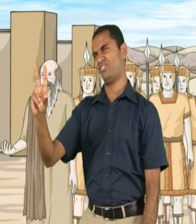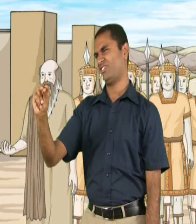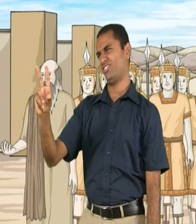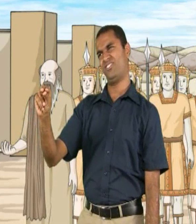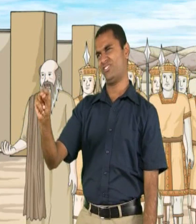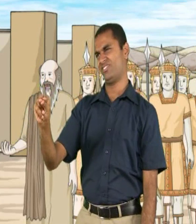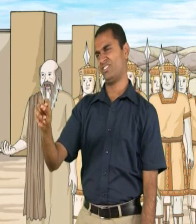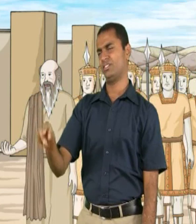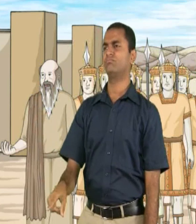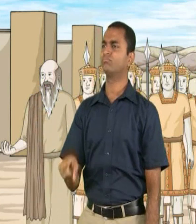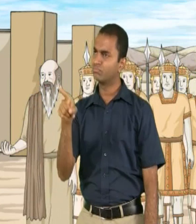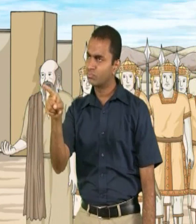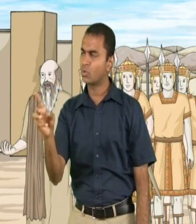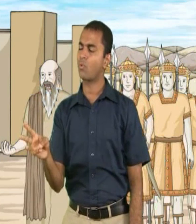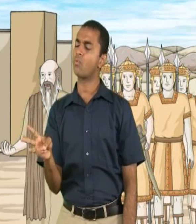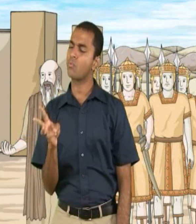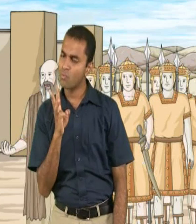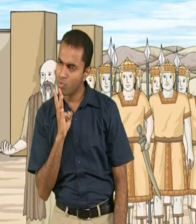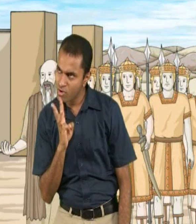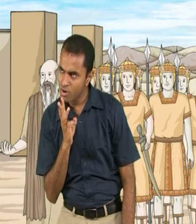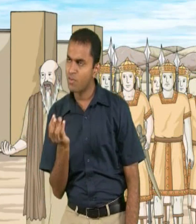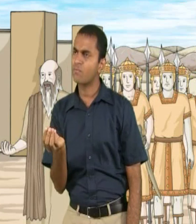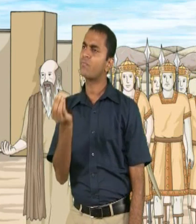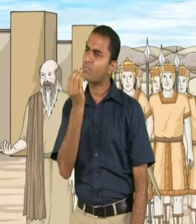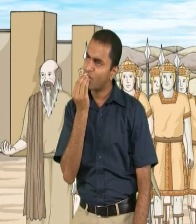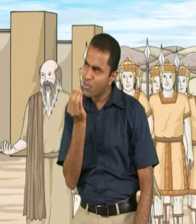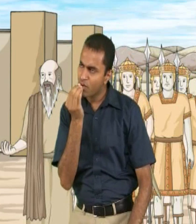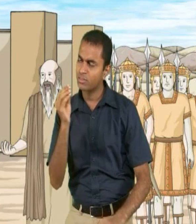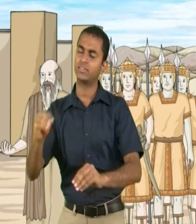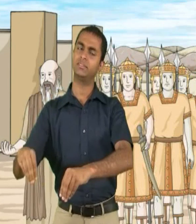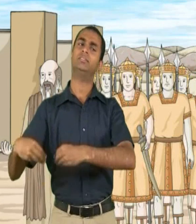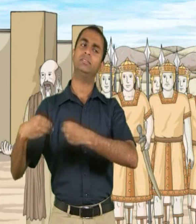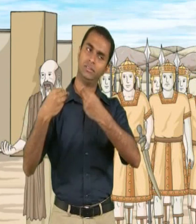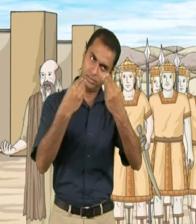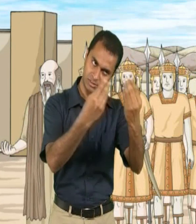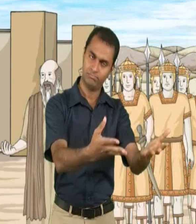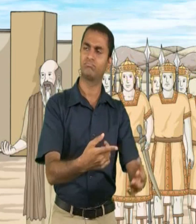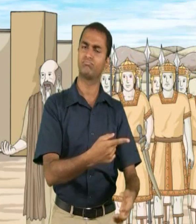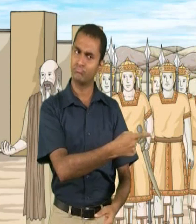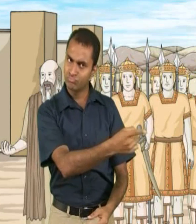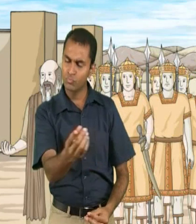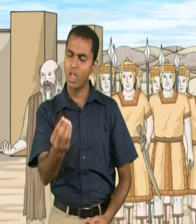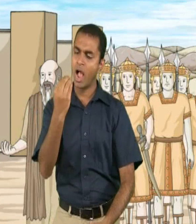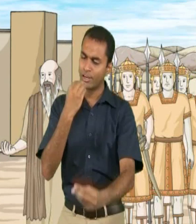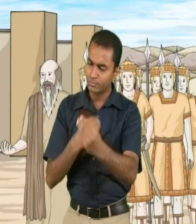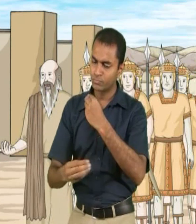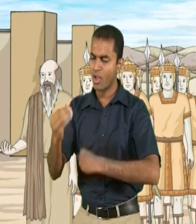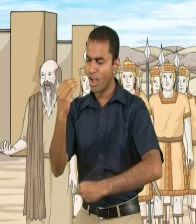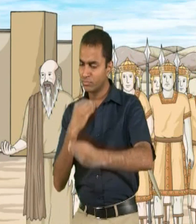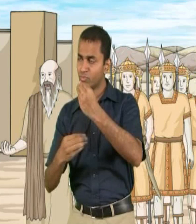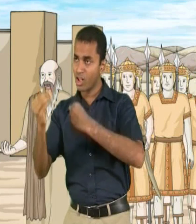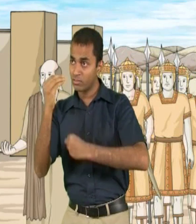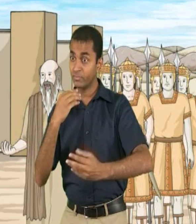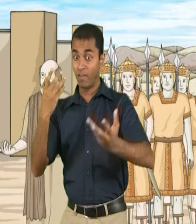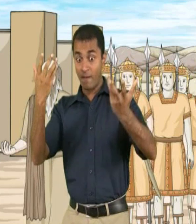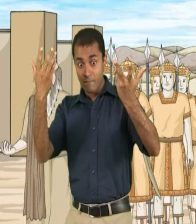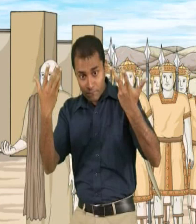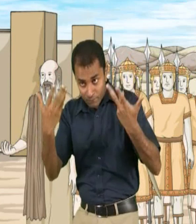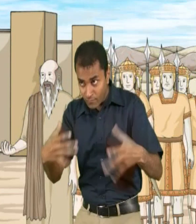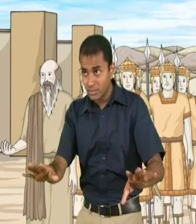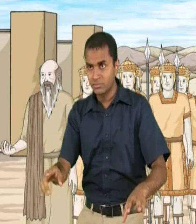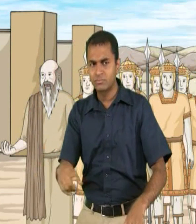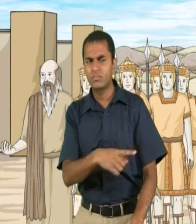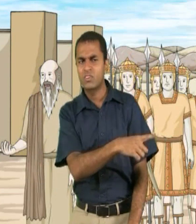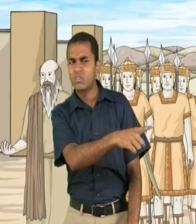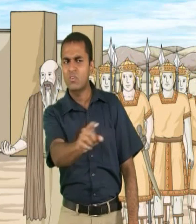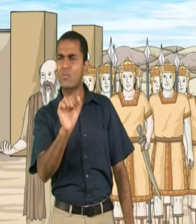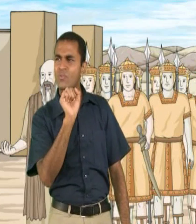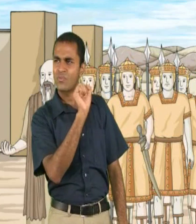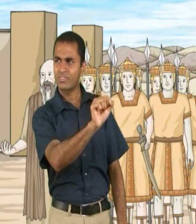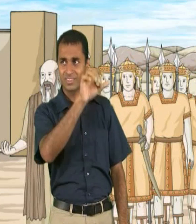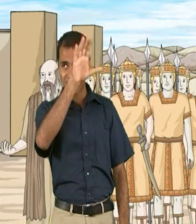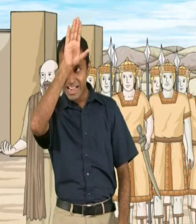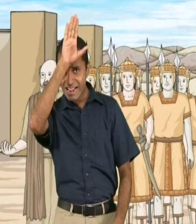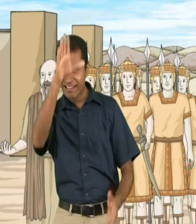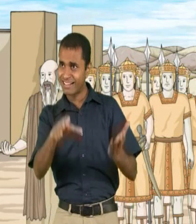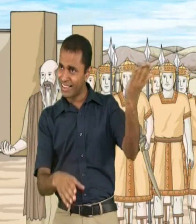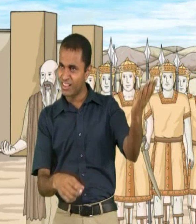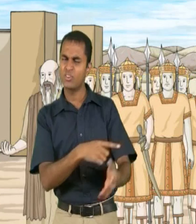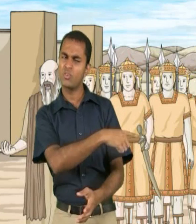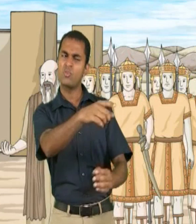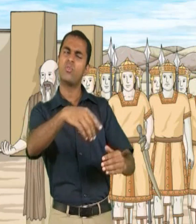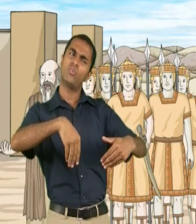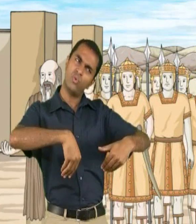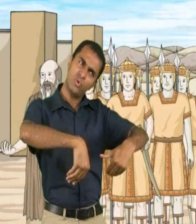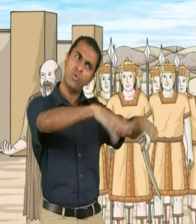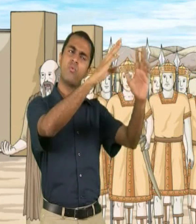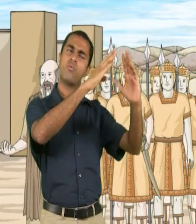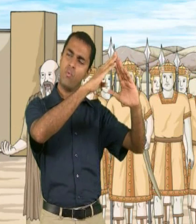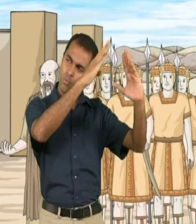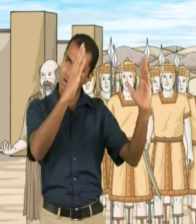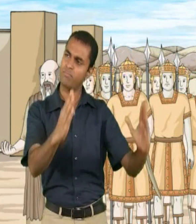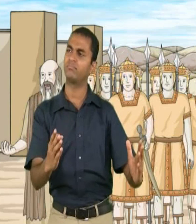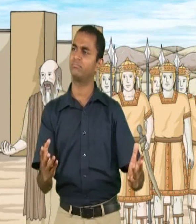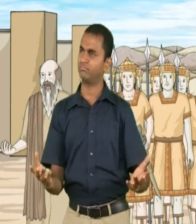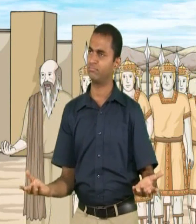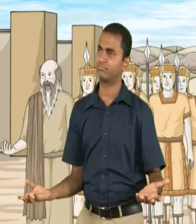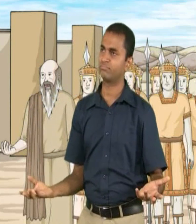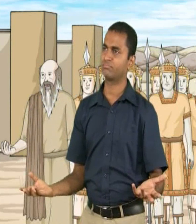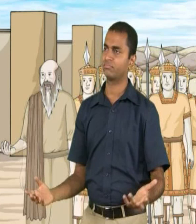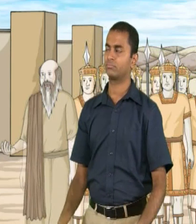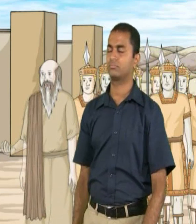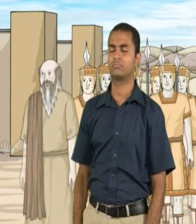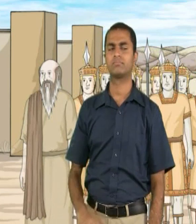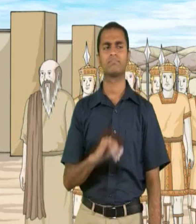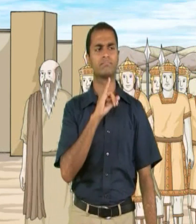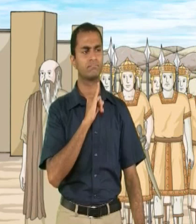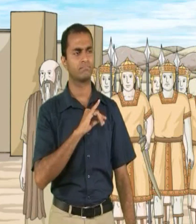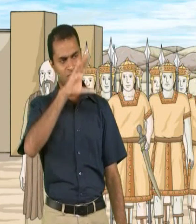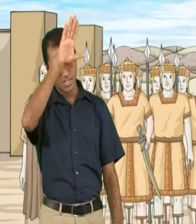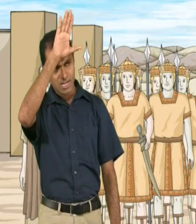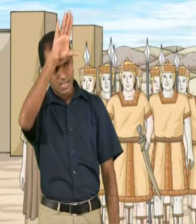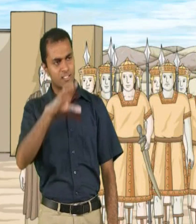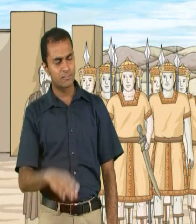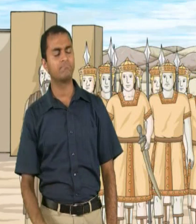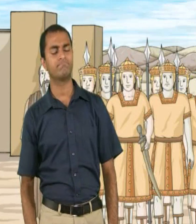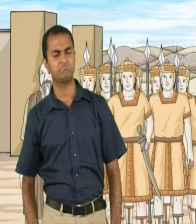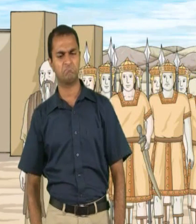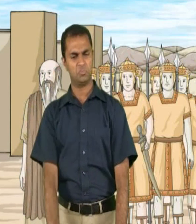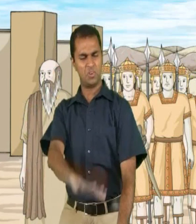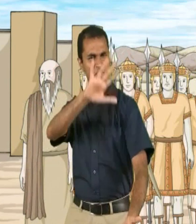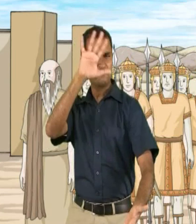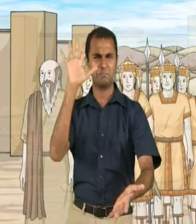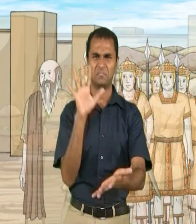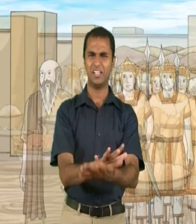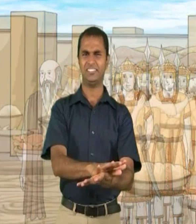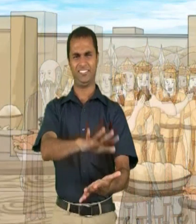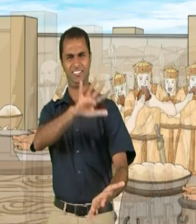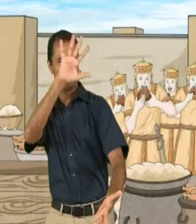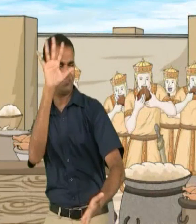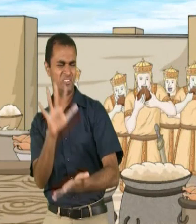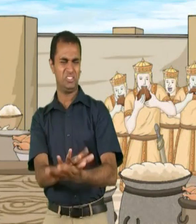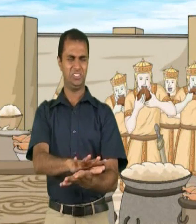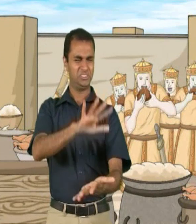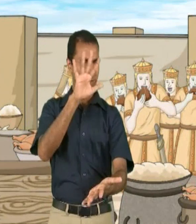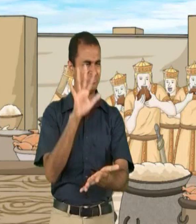Set food and water before them, that they may eat and drink and then return to their master.”